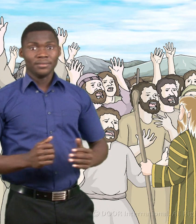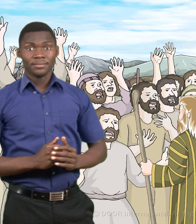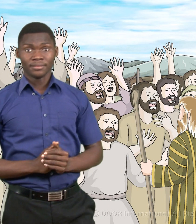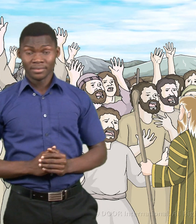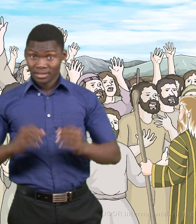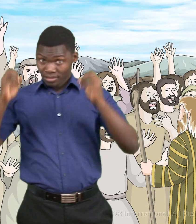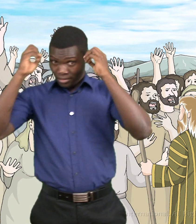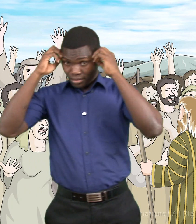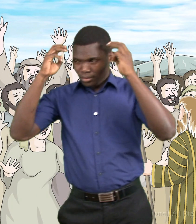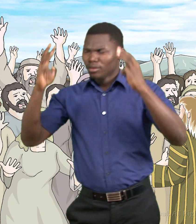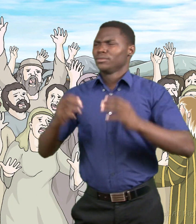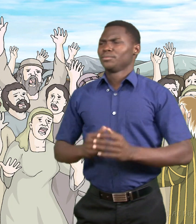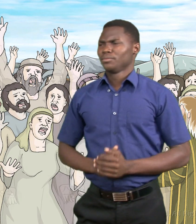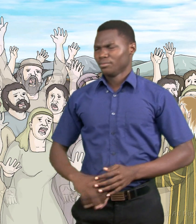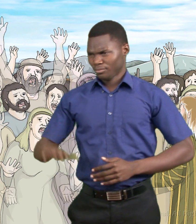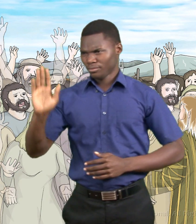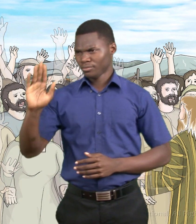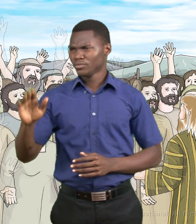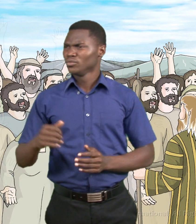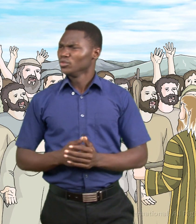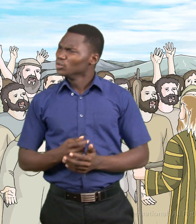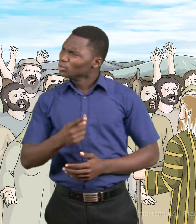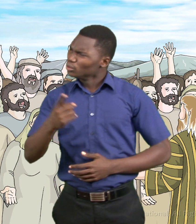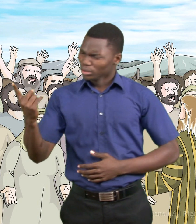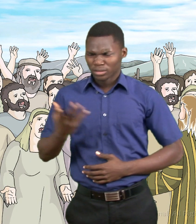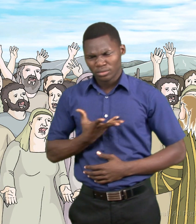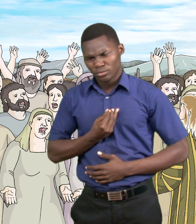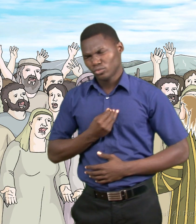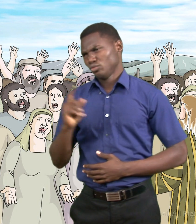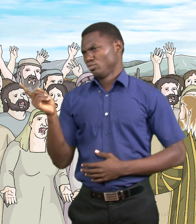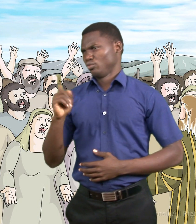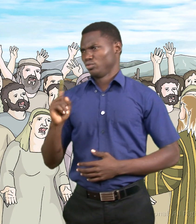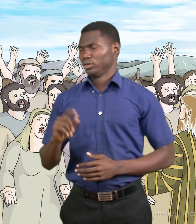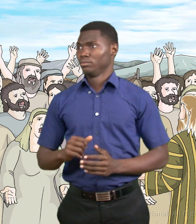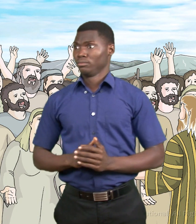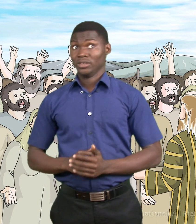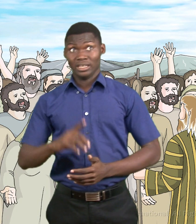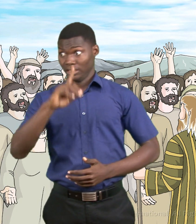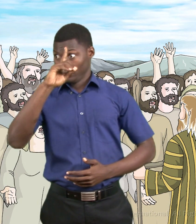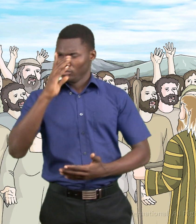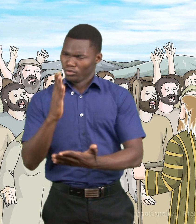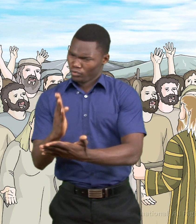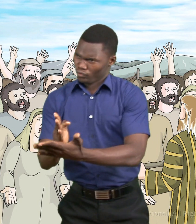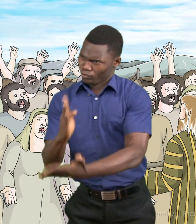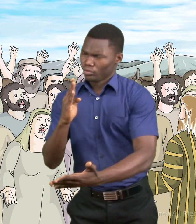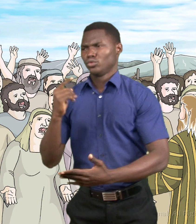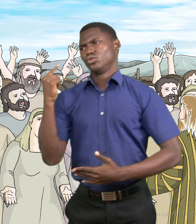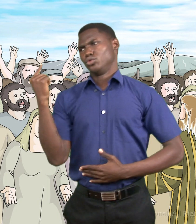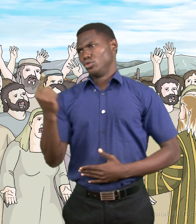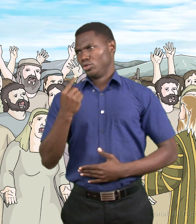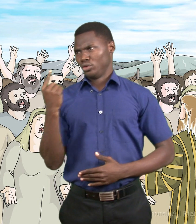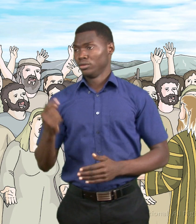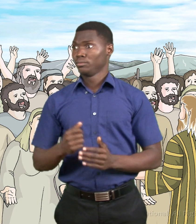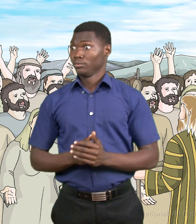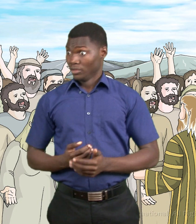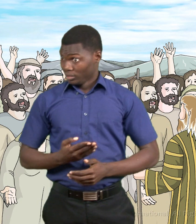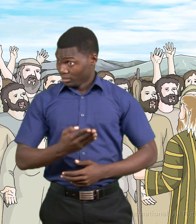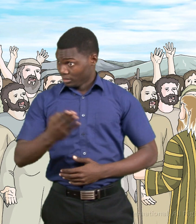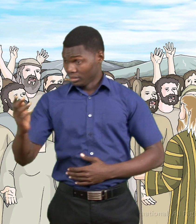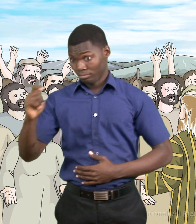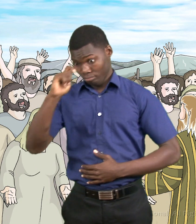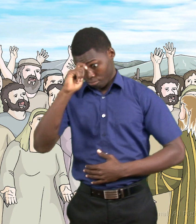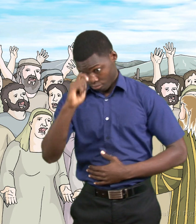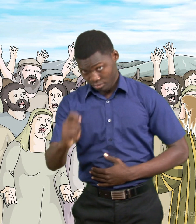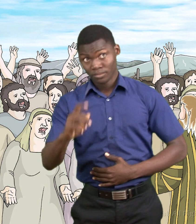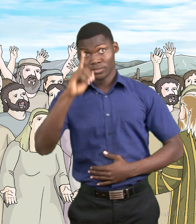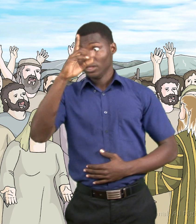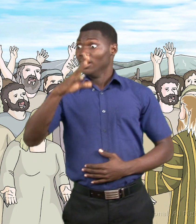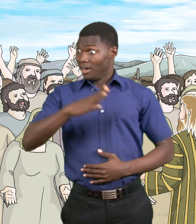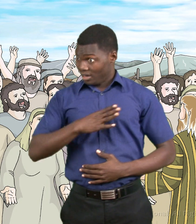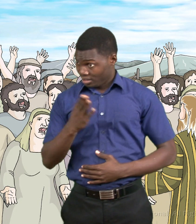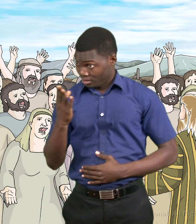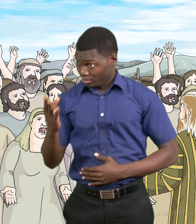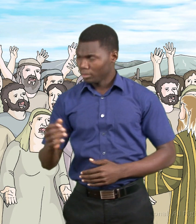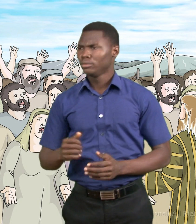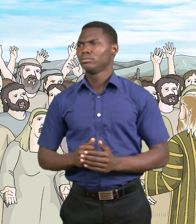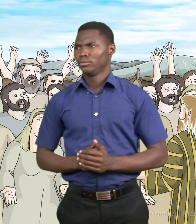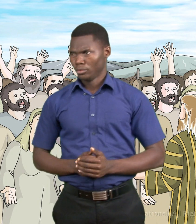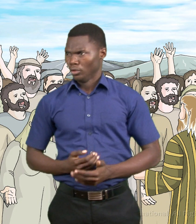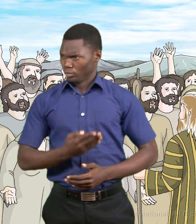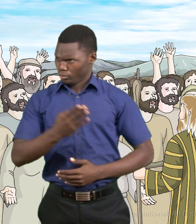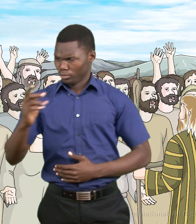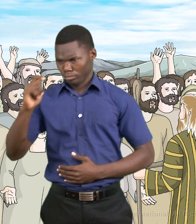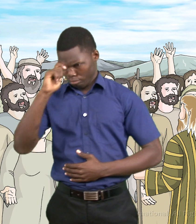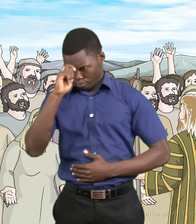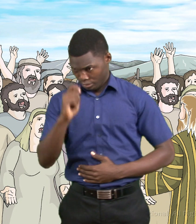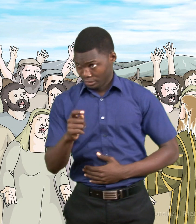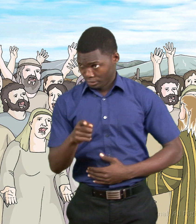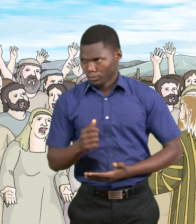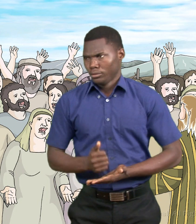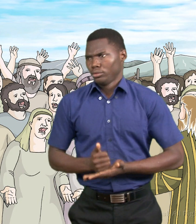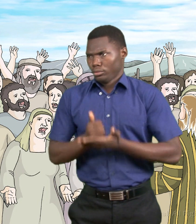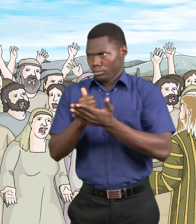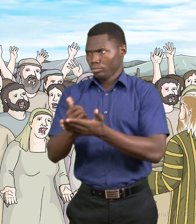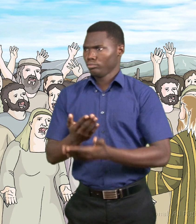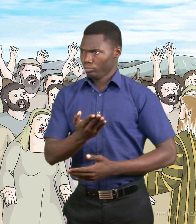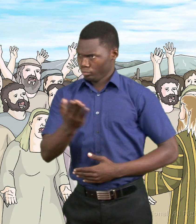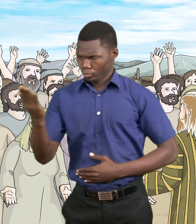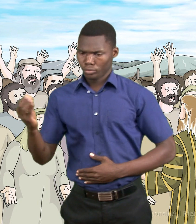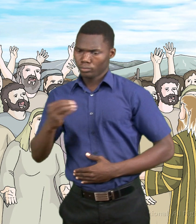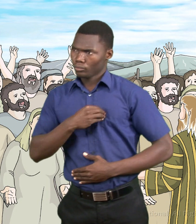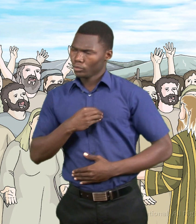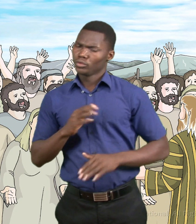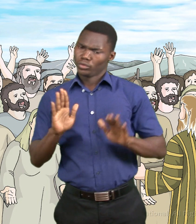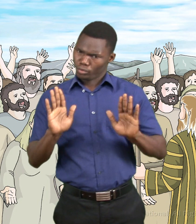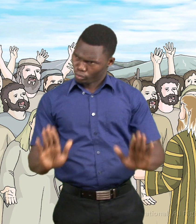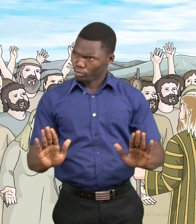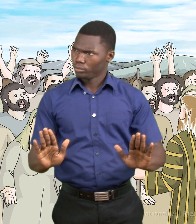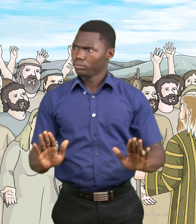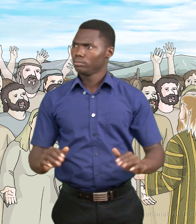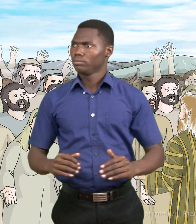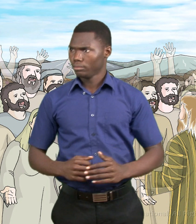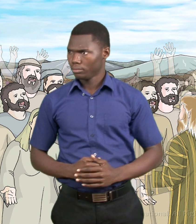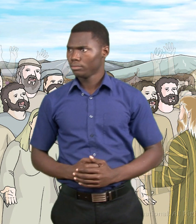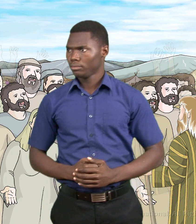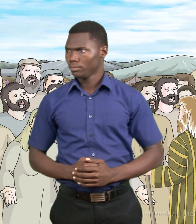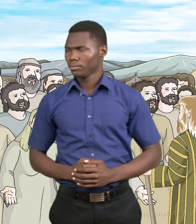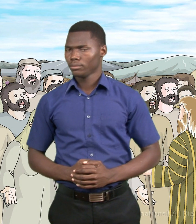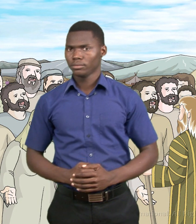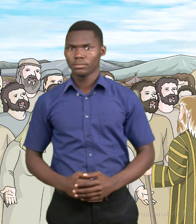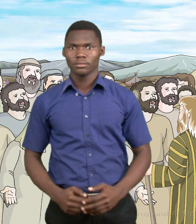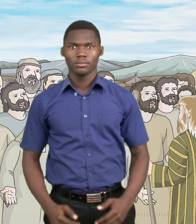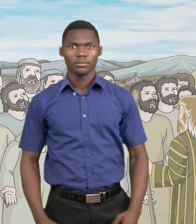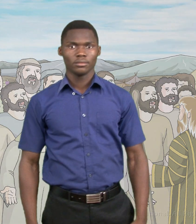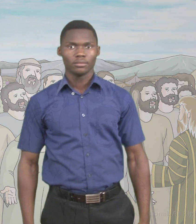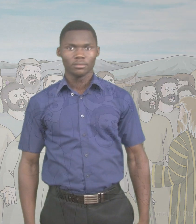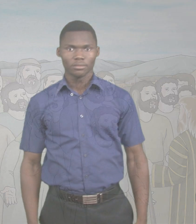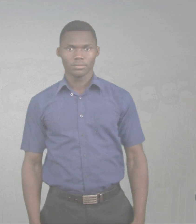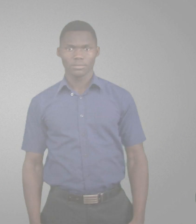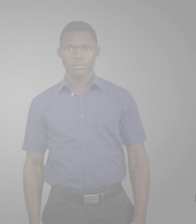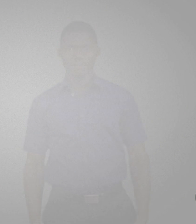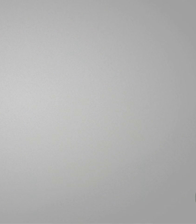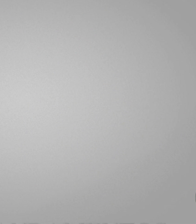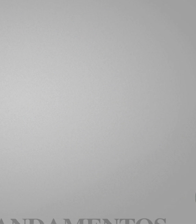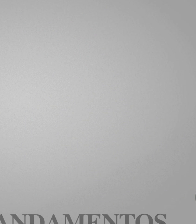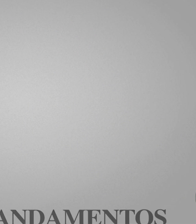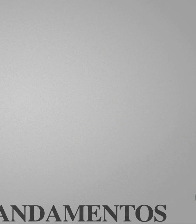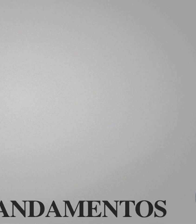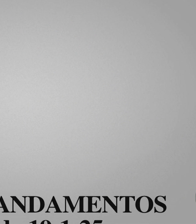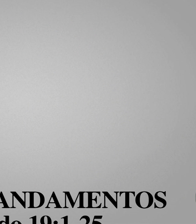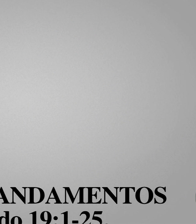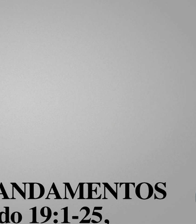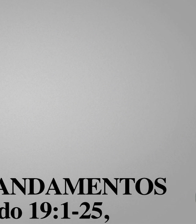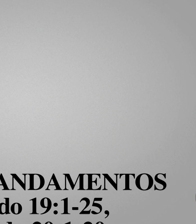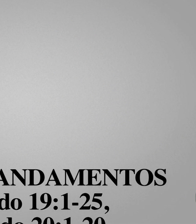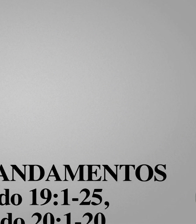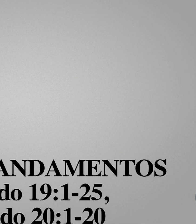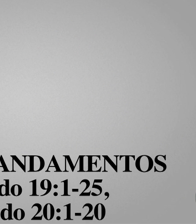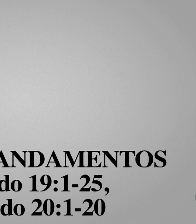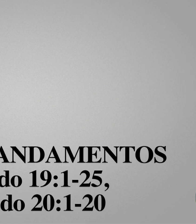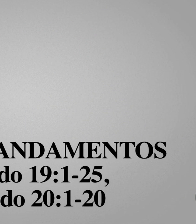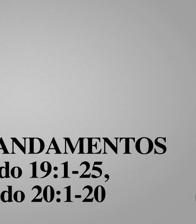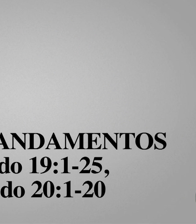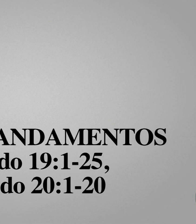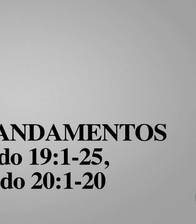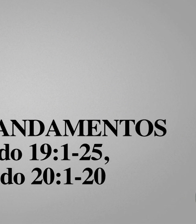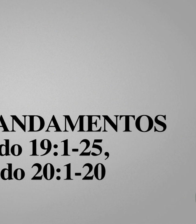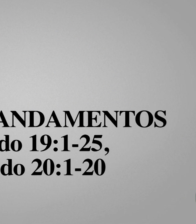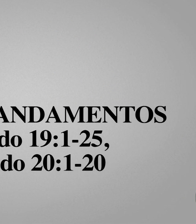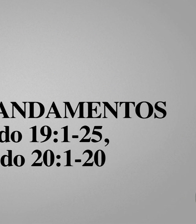“For God has come to test you, so that the fear of Him may be before you, to keep you from sinning.”